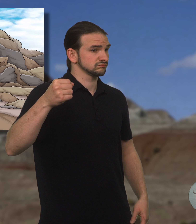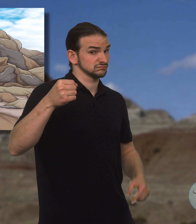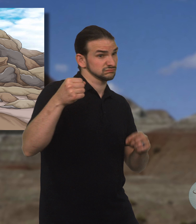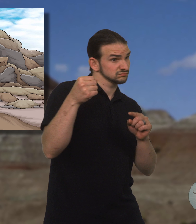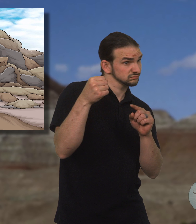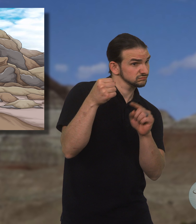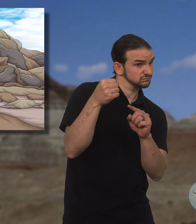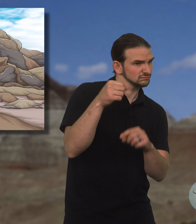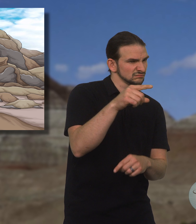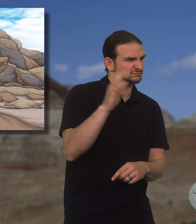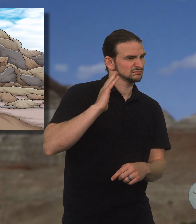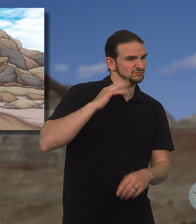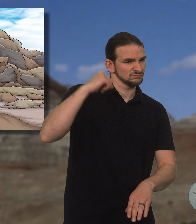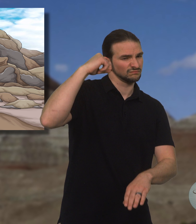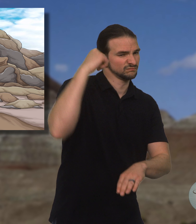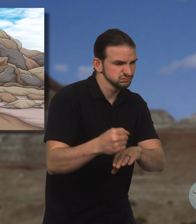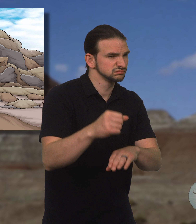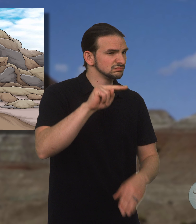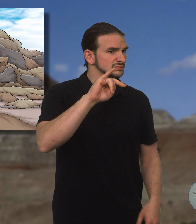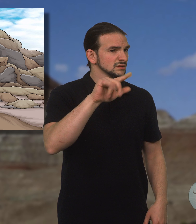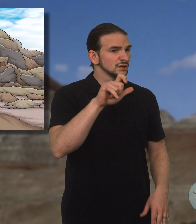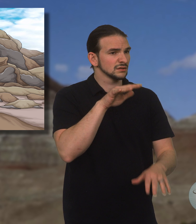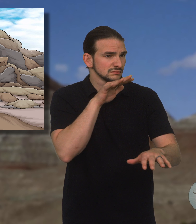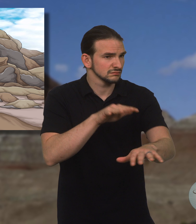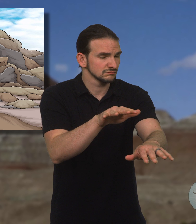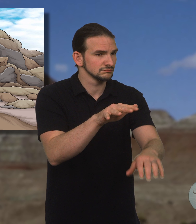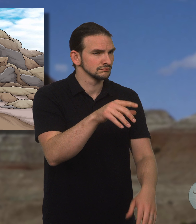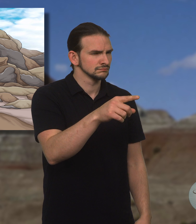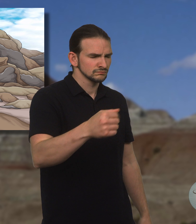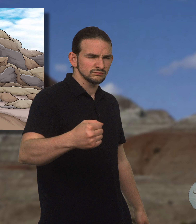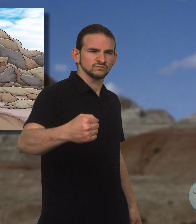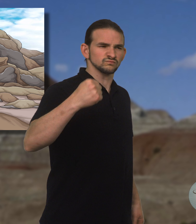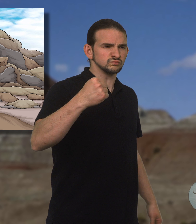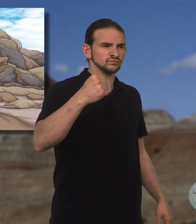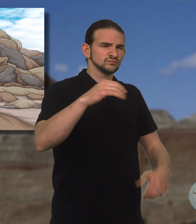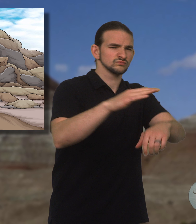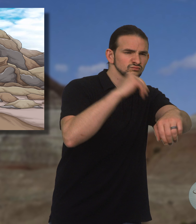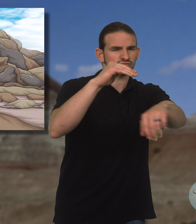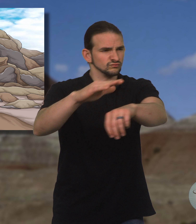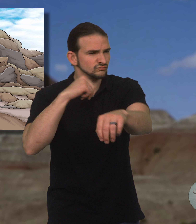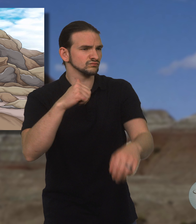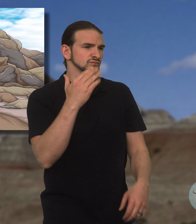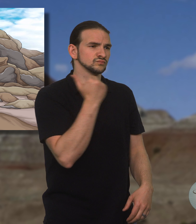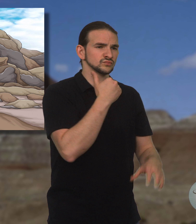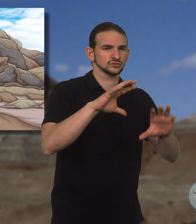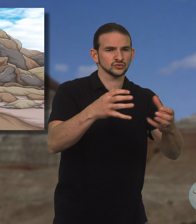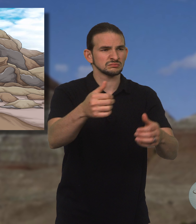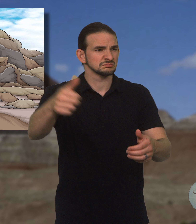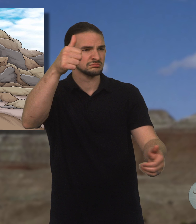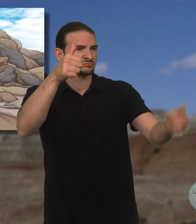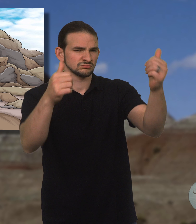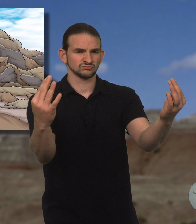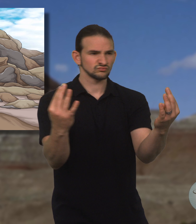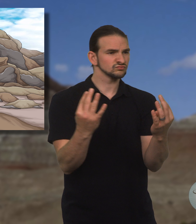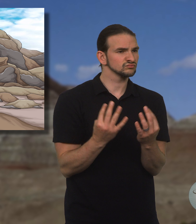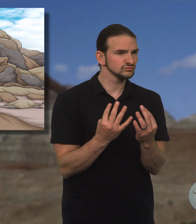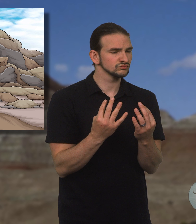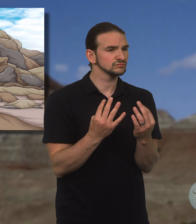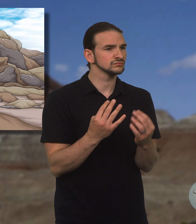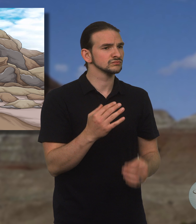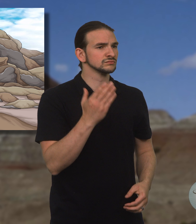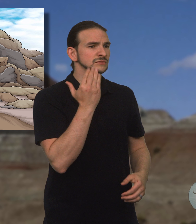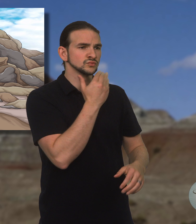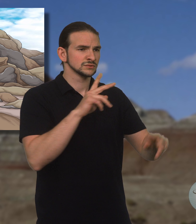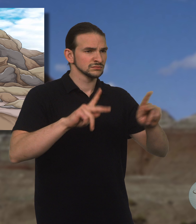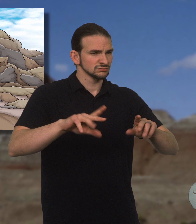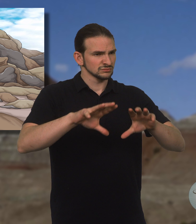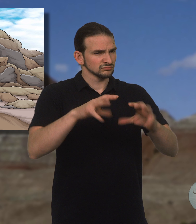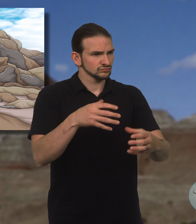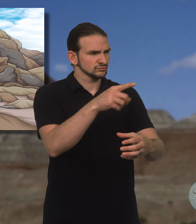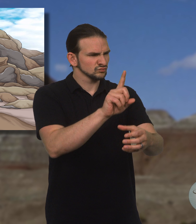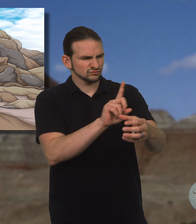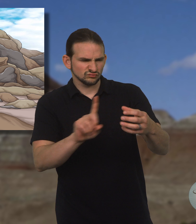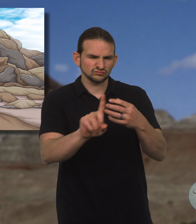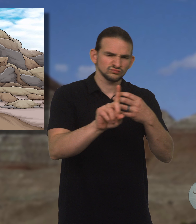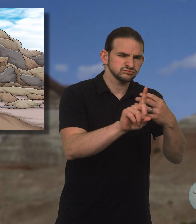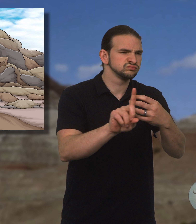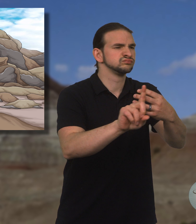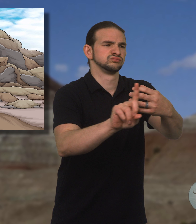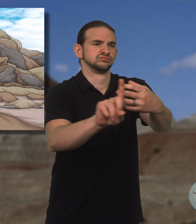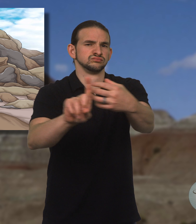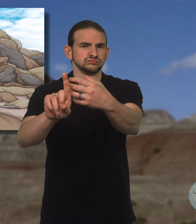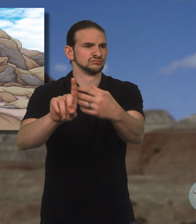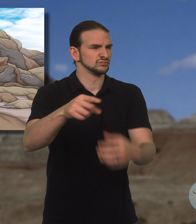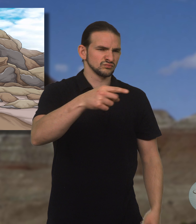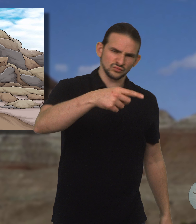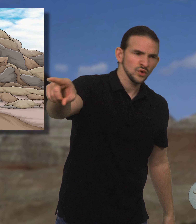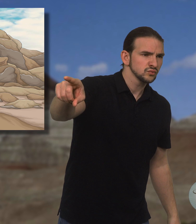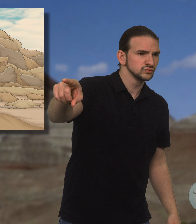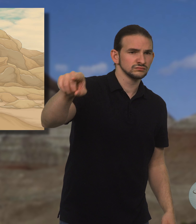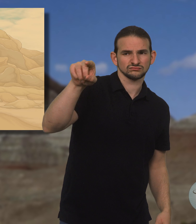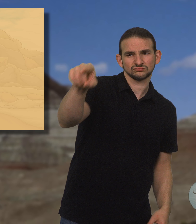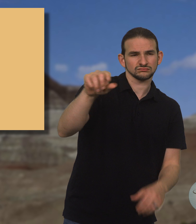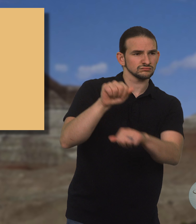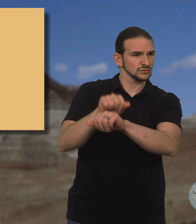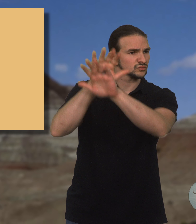Take along in your hand the staff with which you struck the Nile, and go.